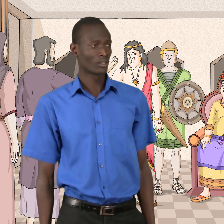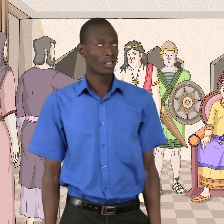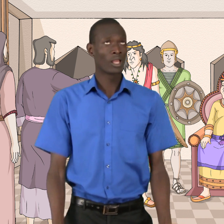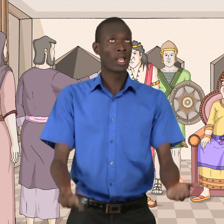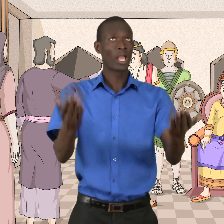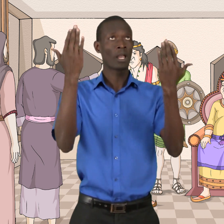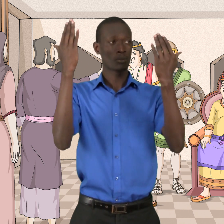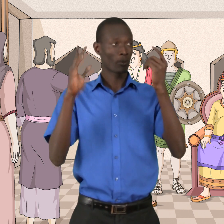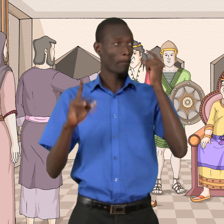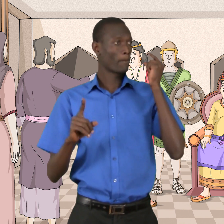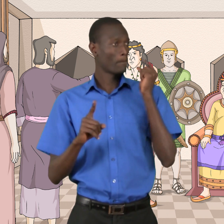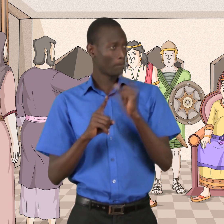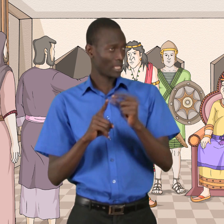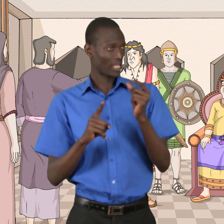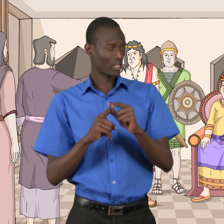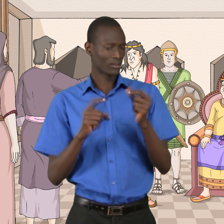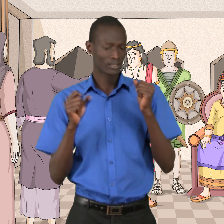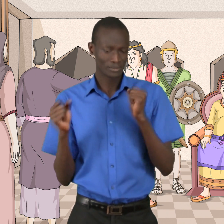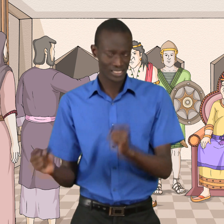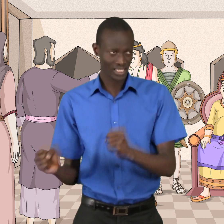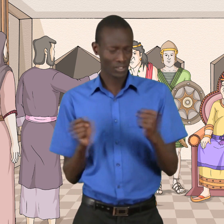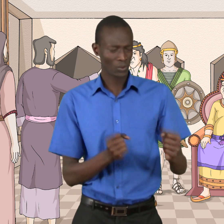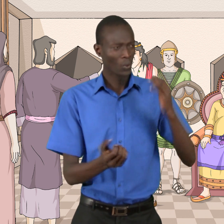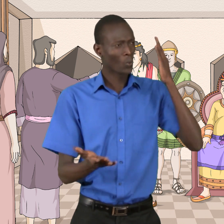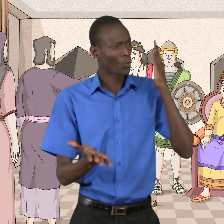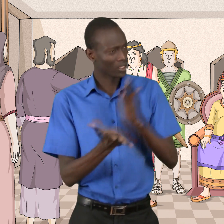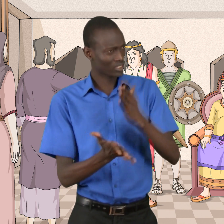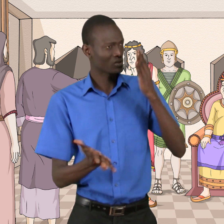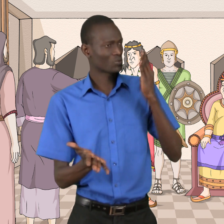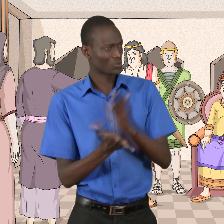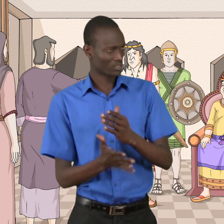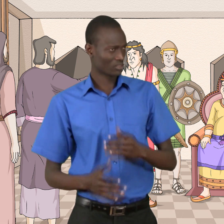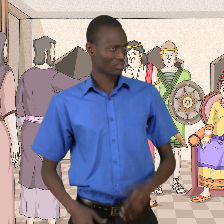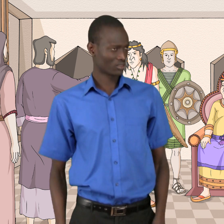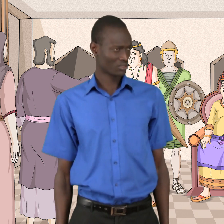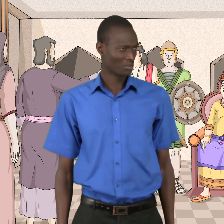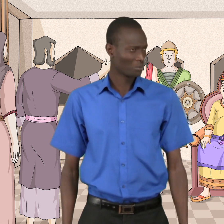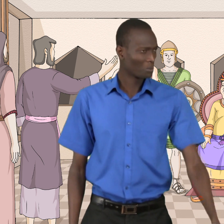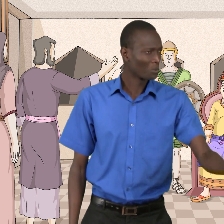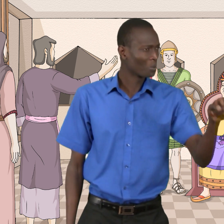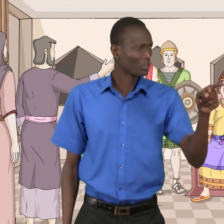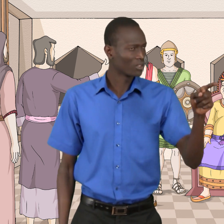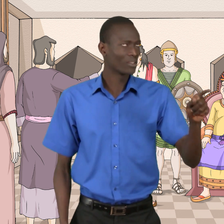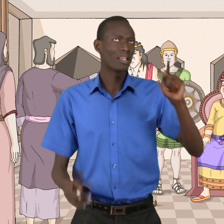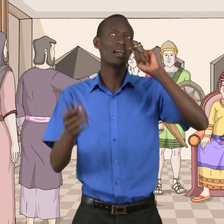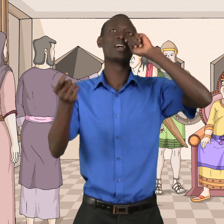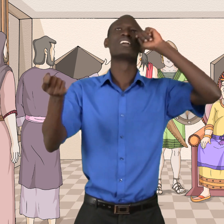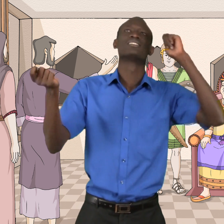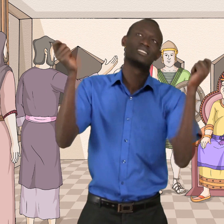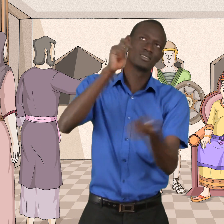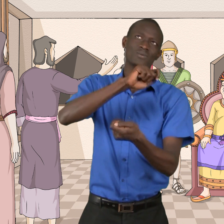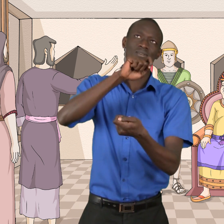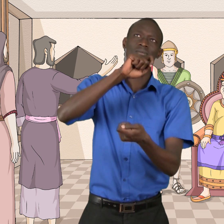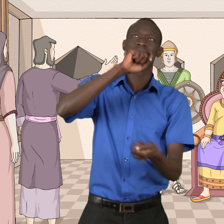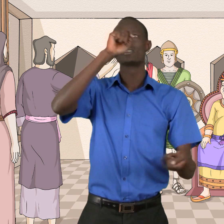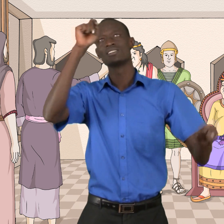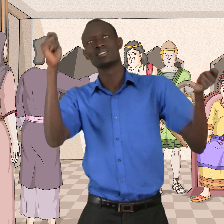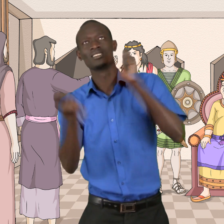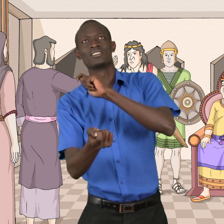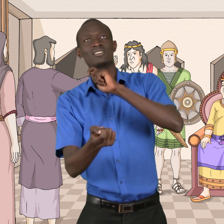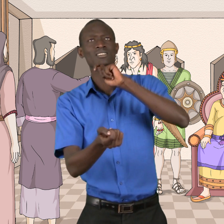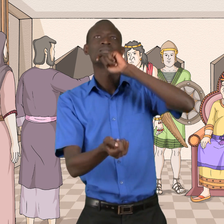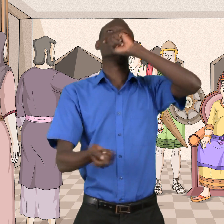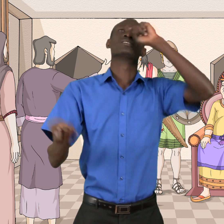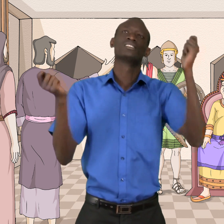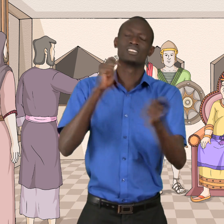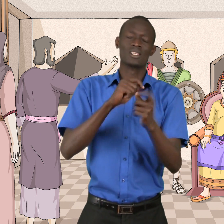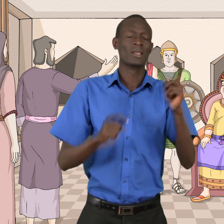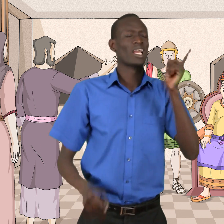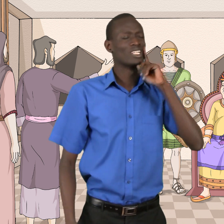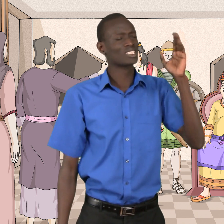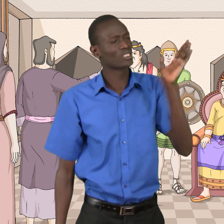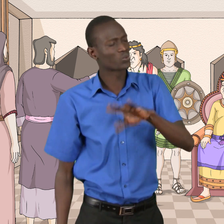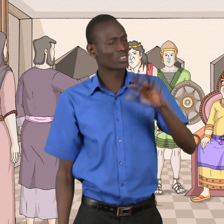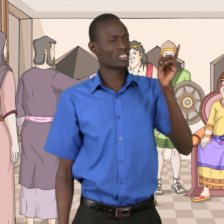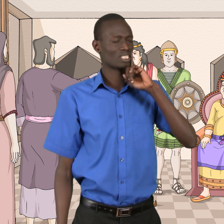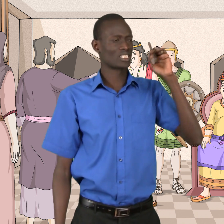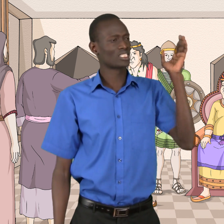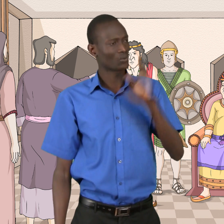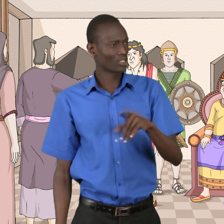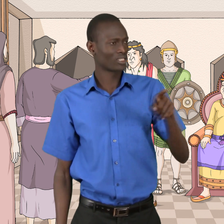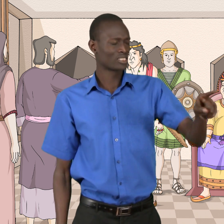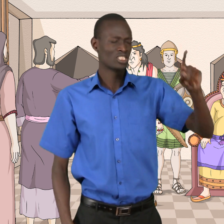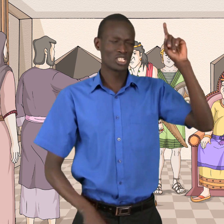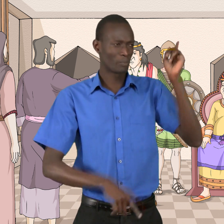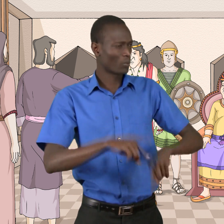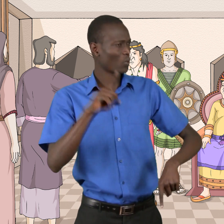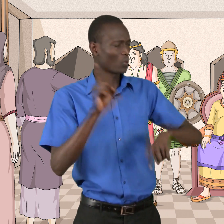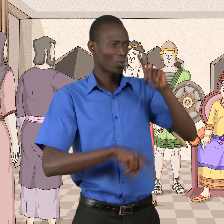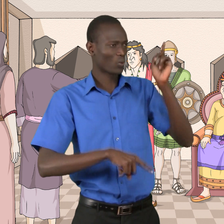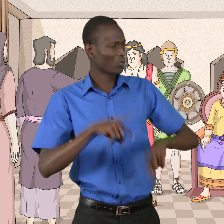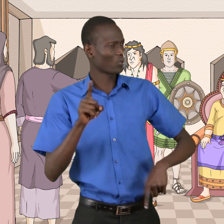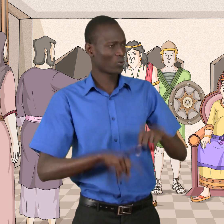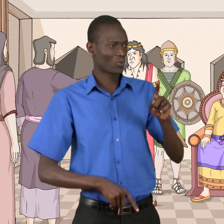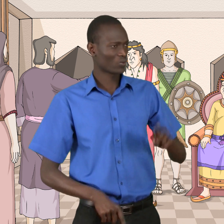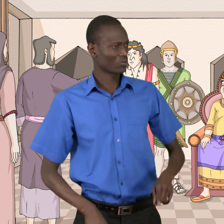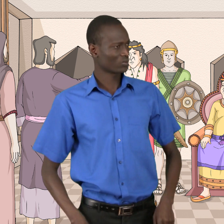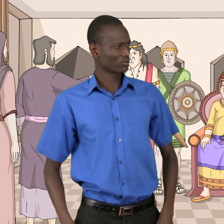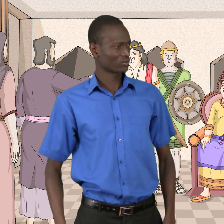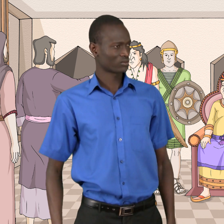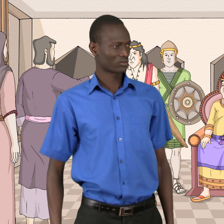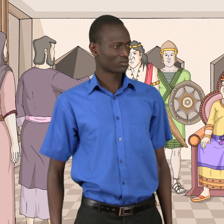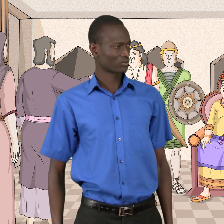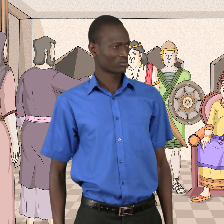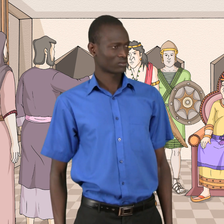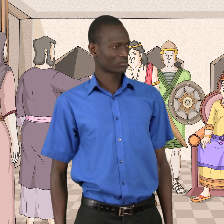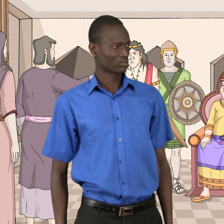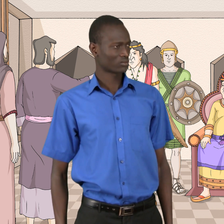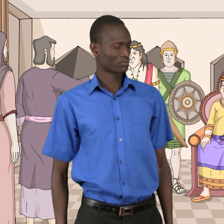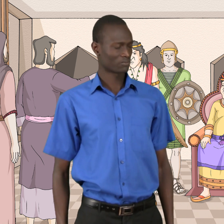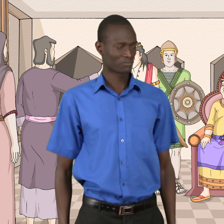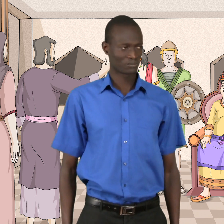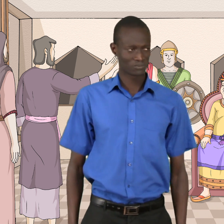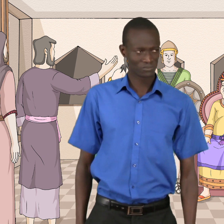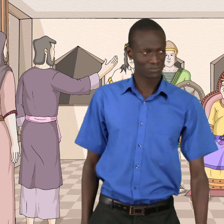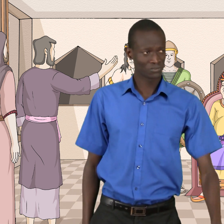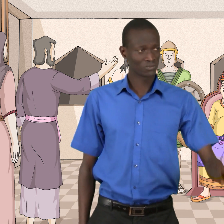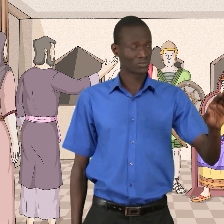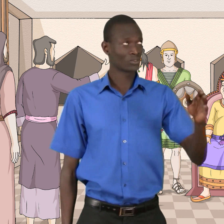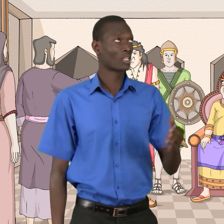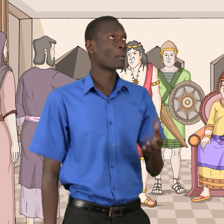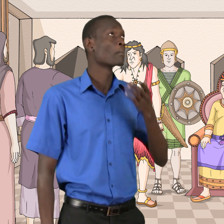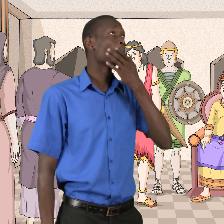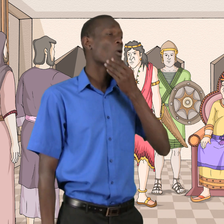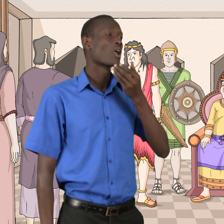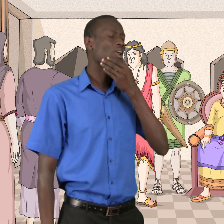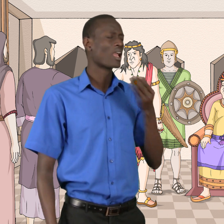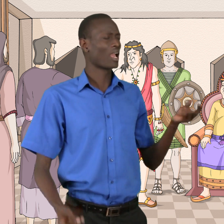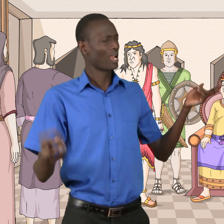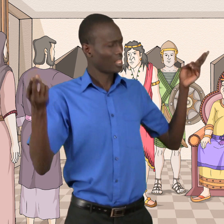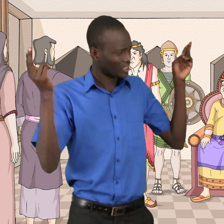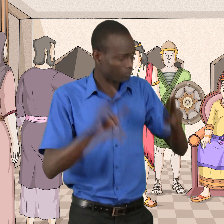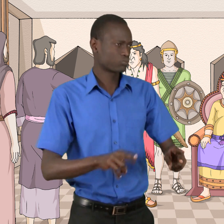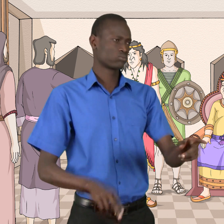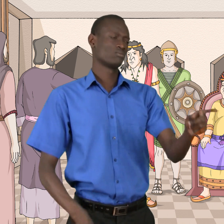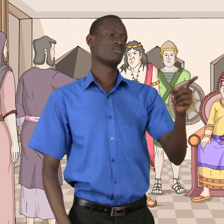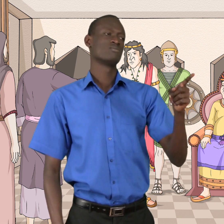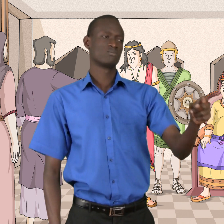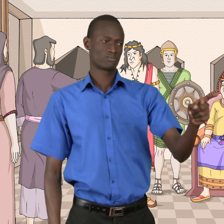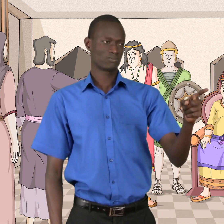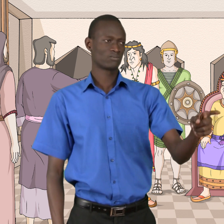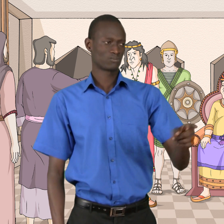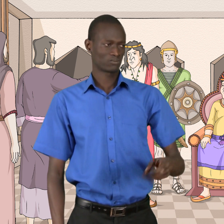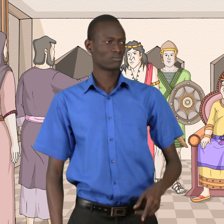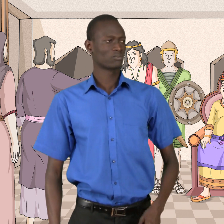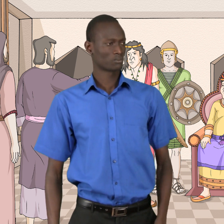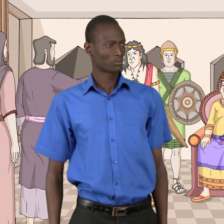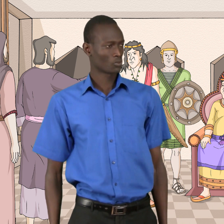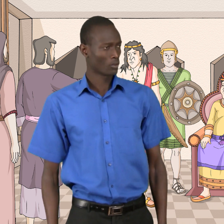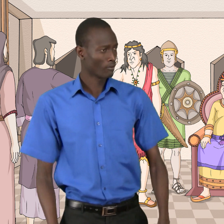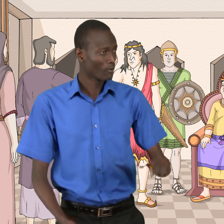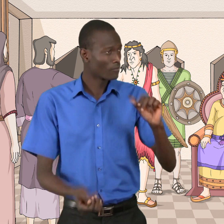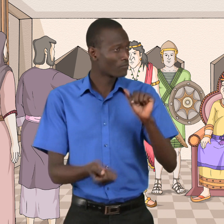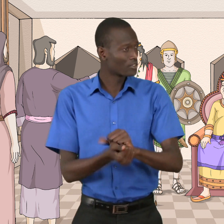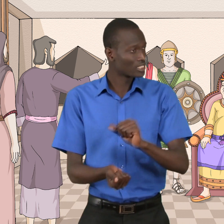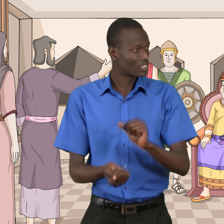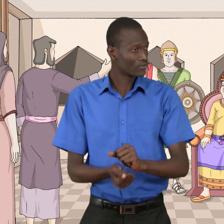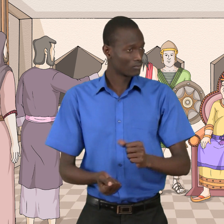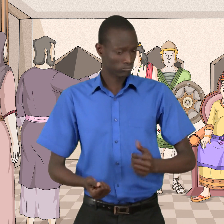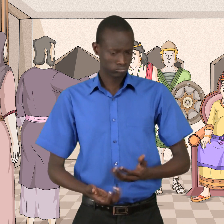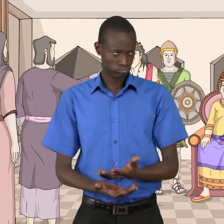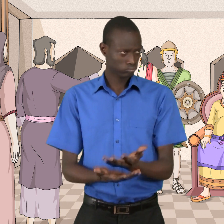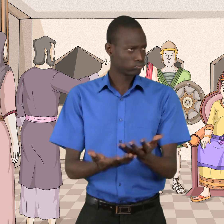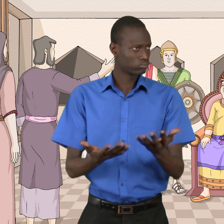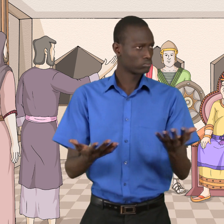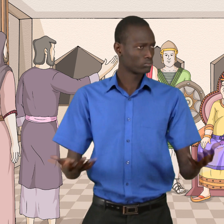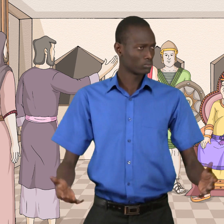Will you never stop perverting the straight ways of the Lord?